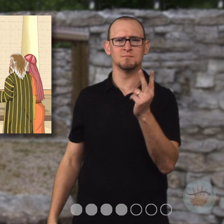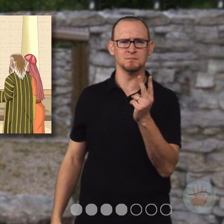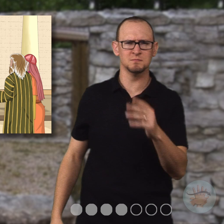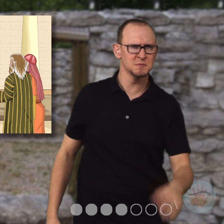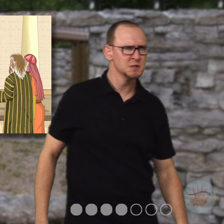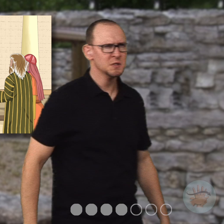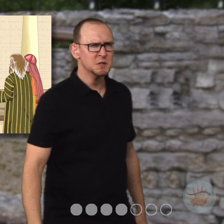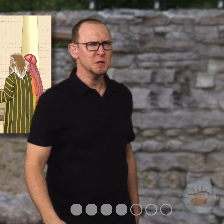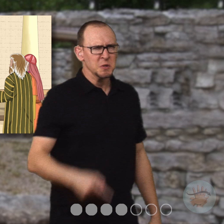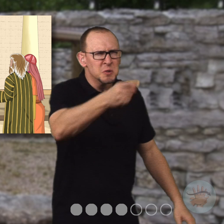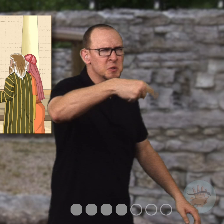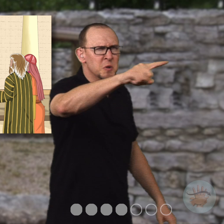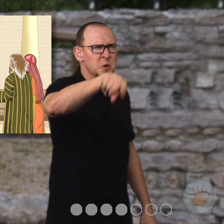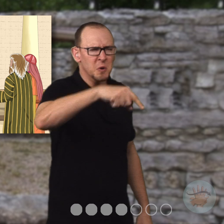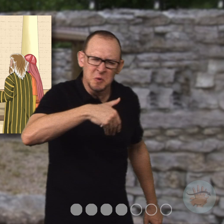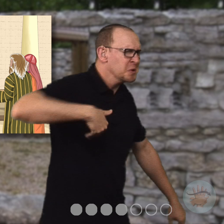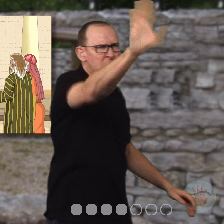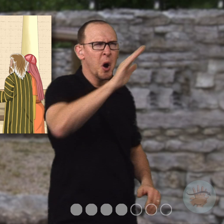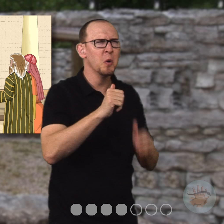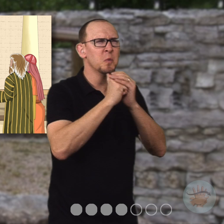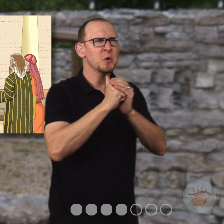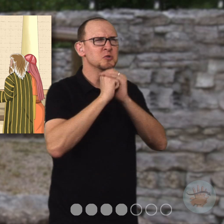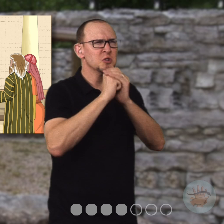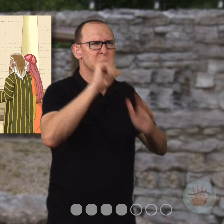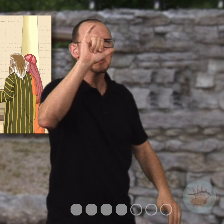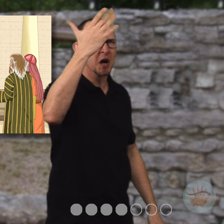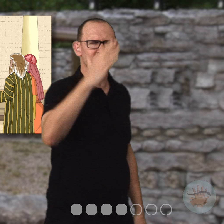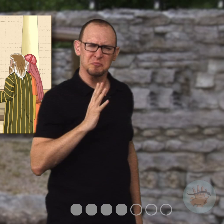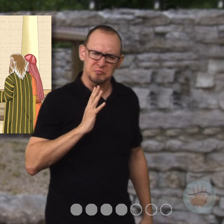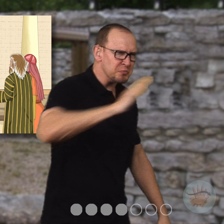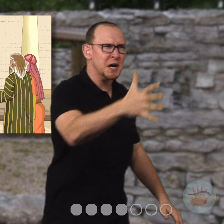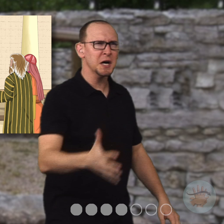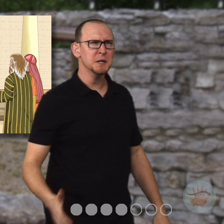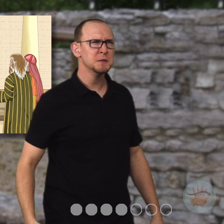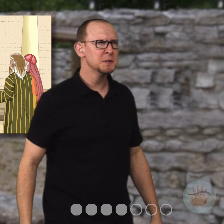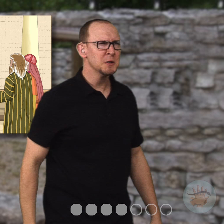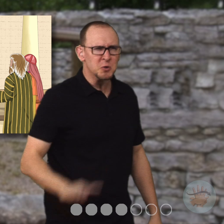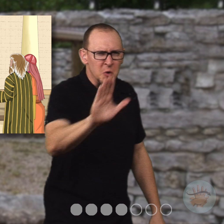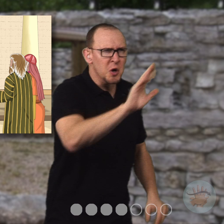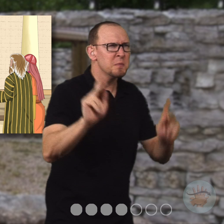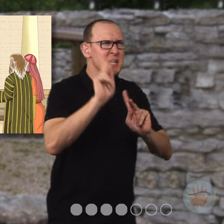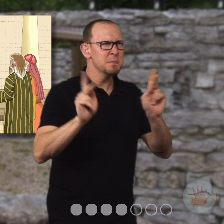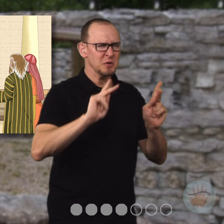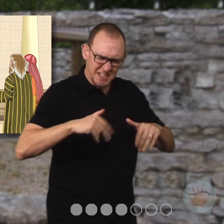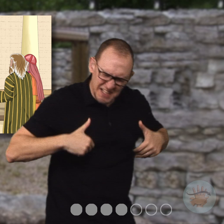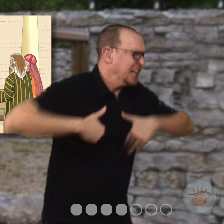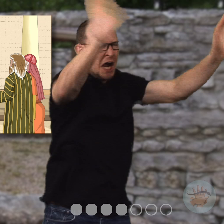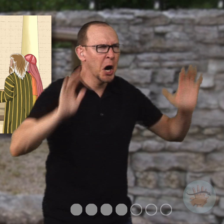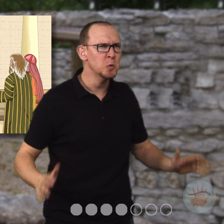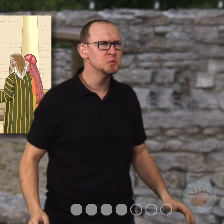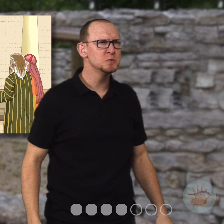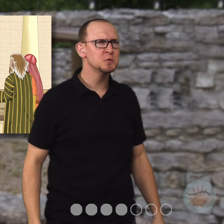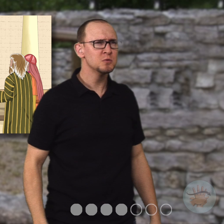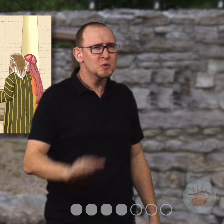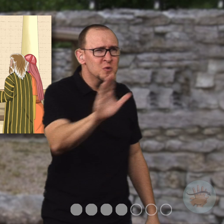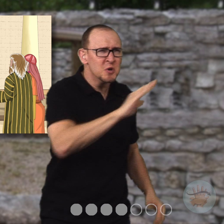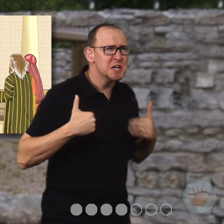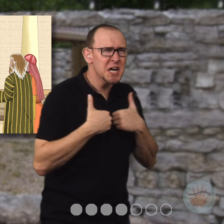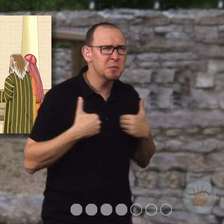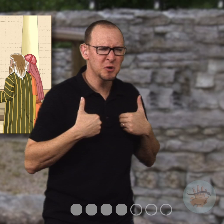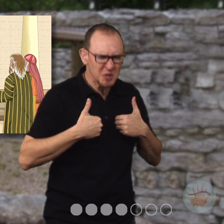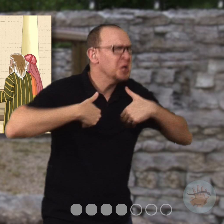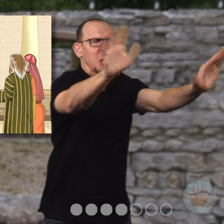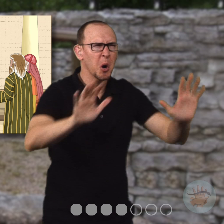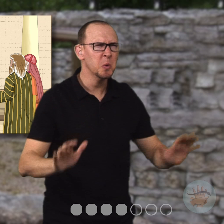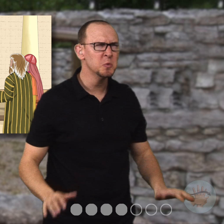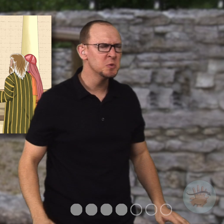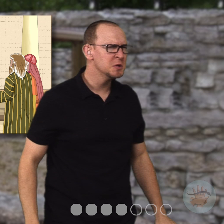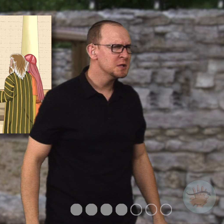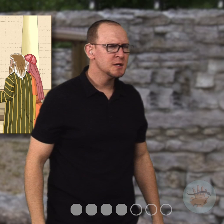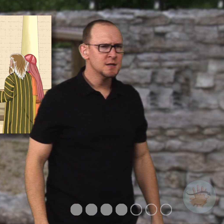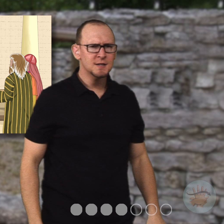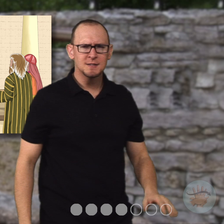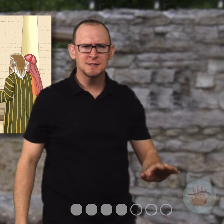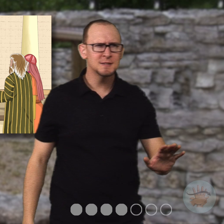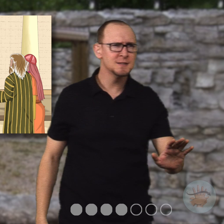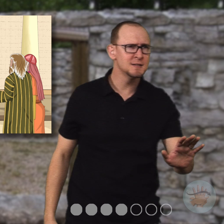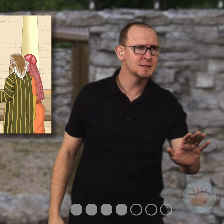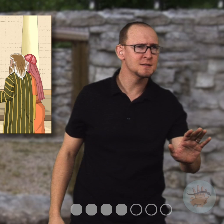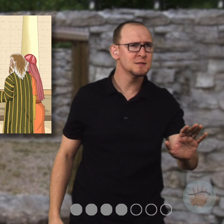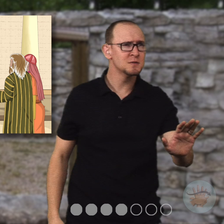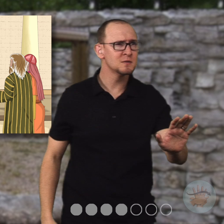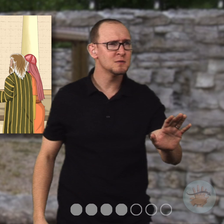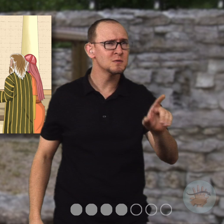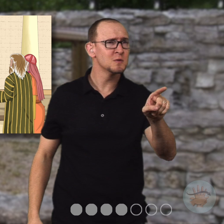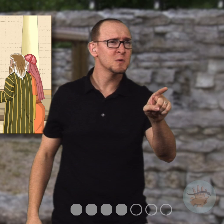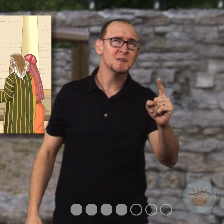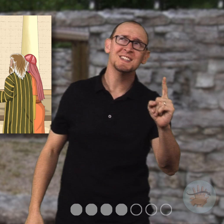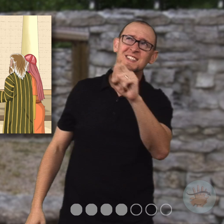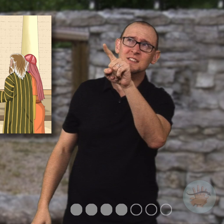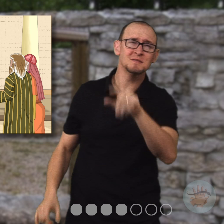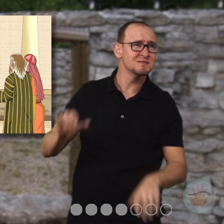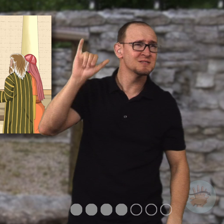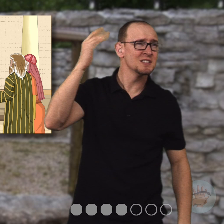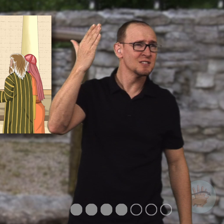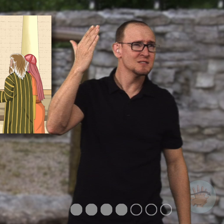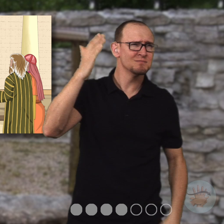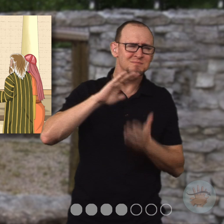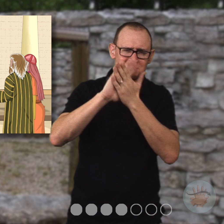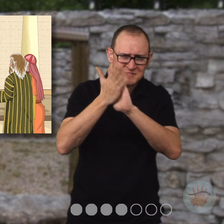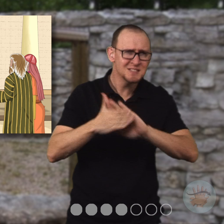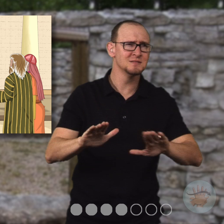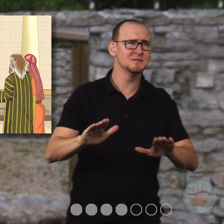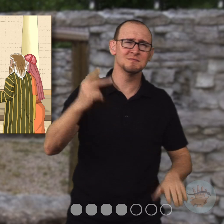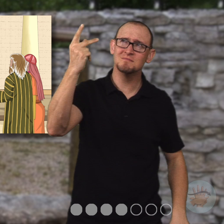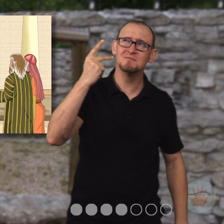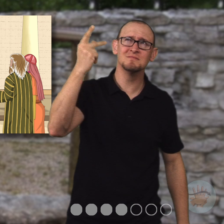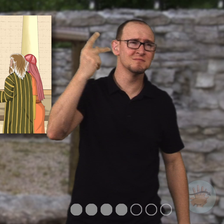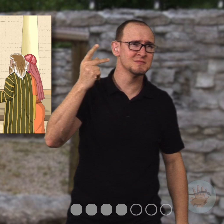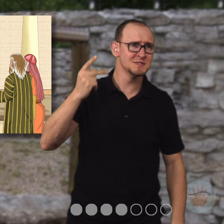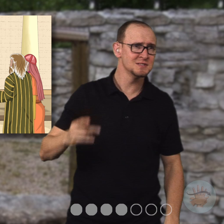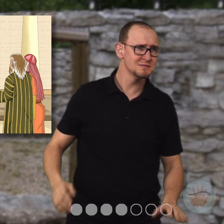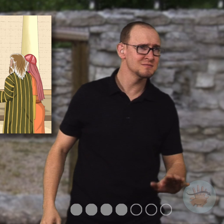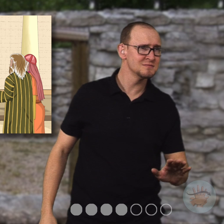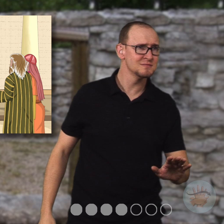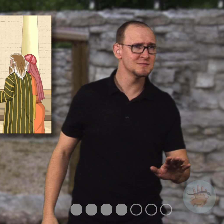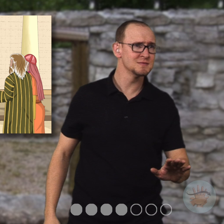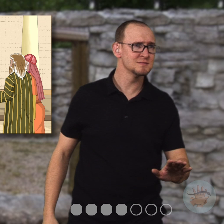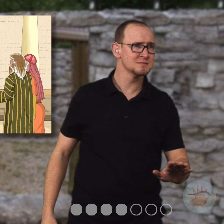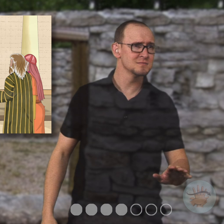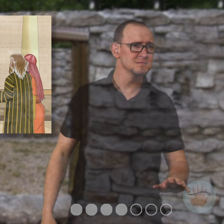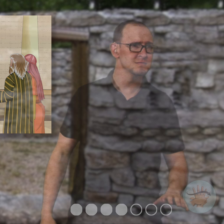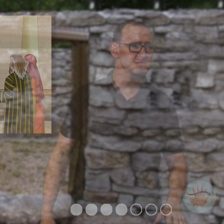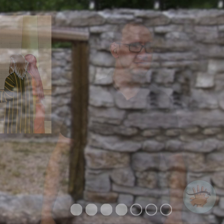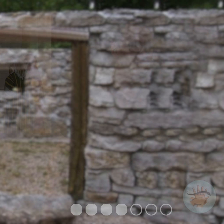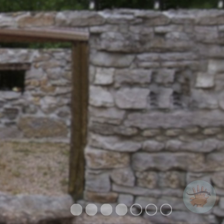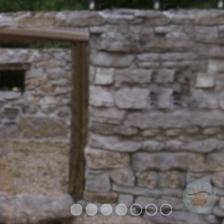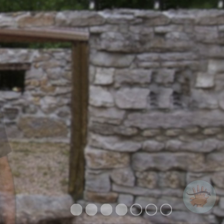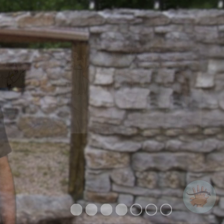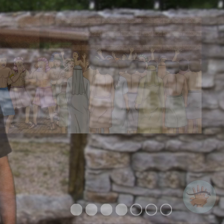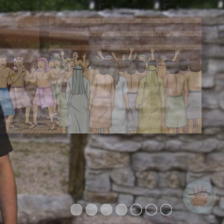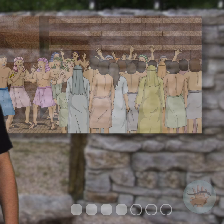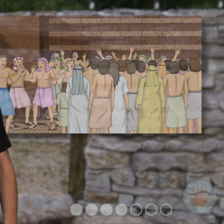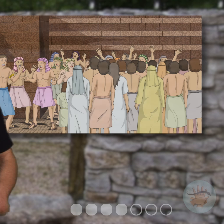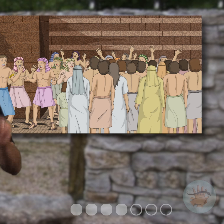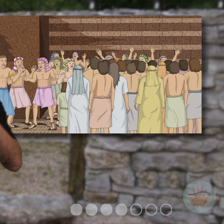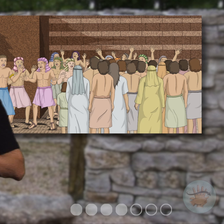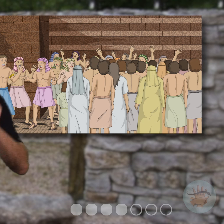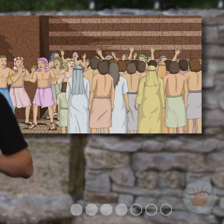Go, worship the LORD as you have requested. Take your flocks and herds as well, just as you have said, and depart!